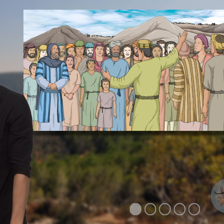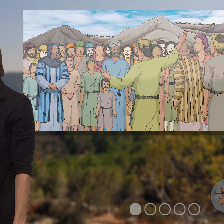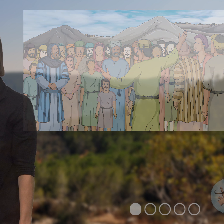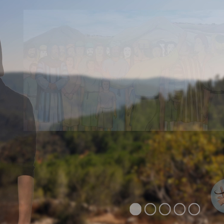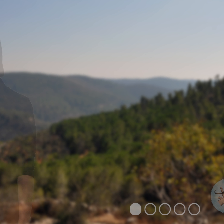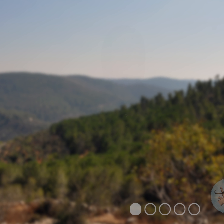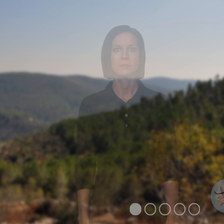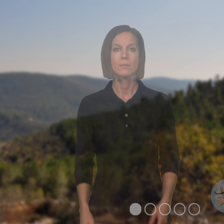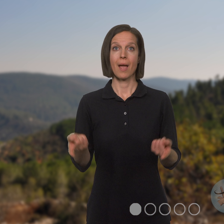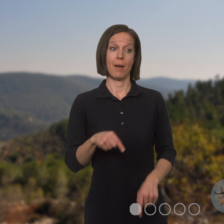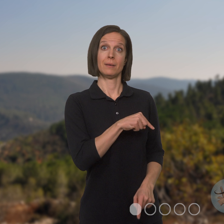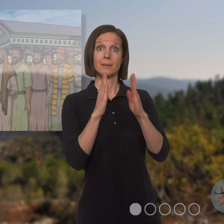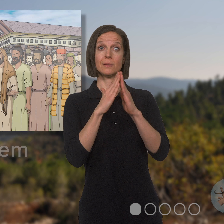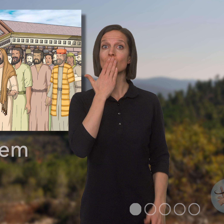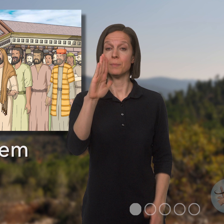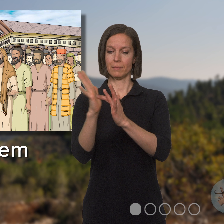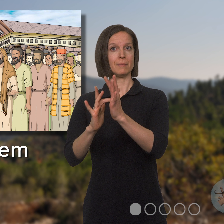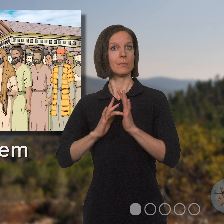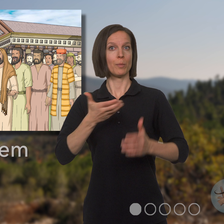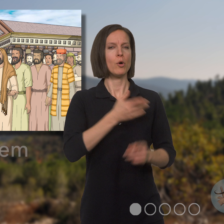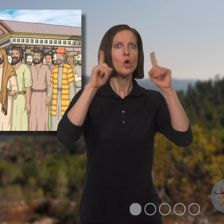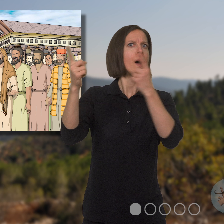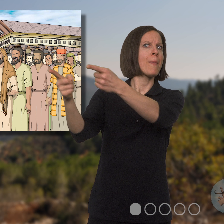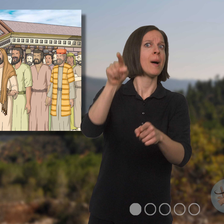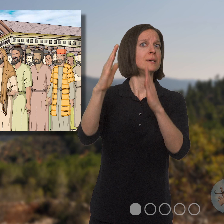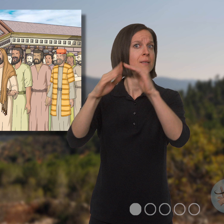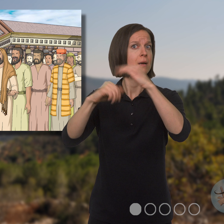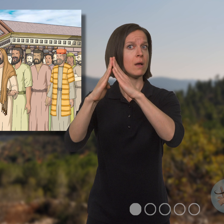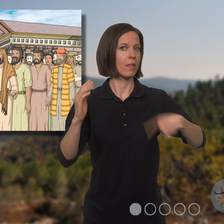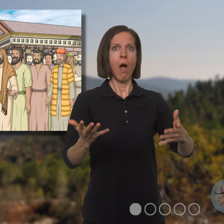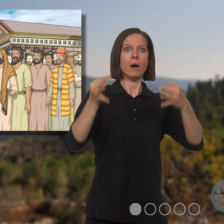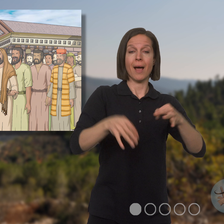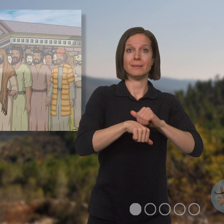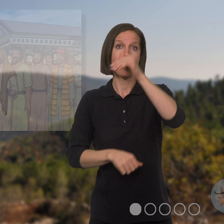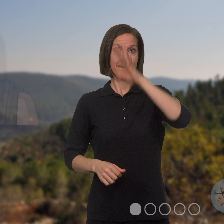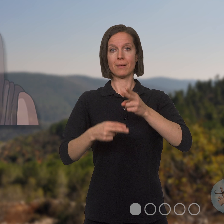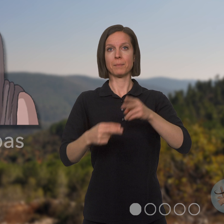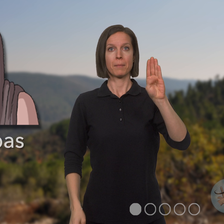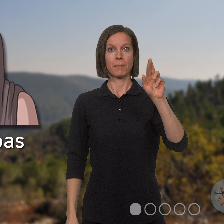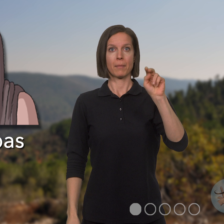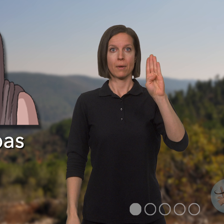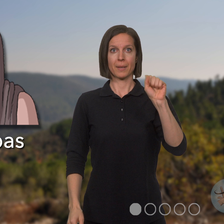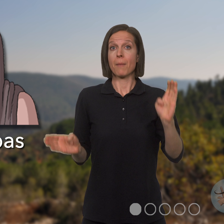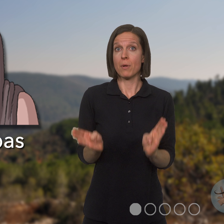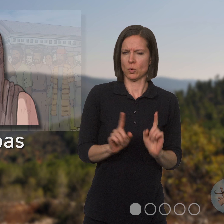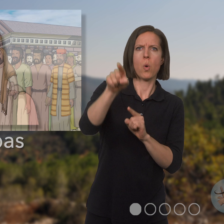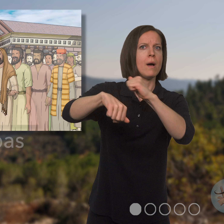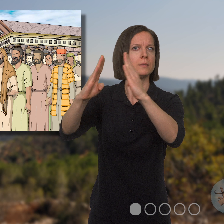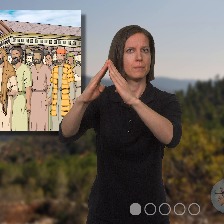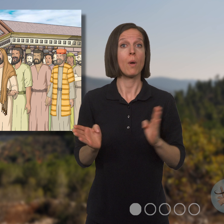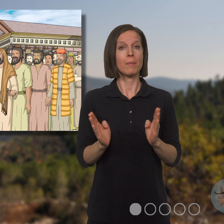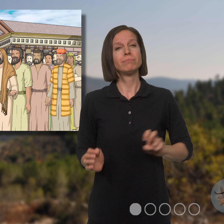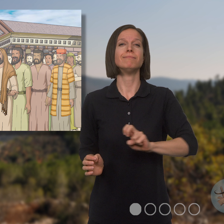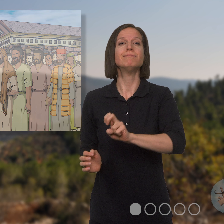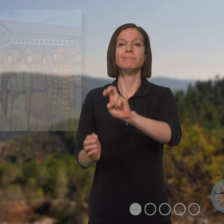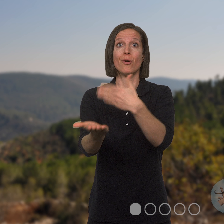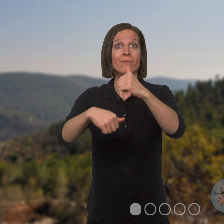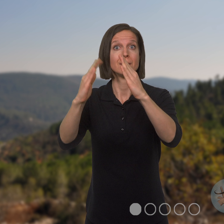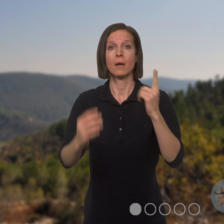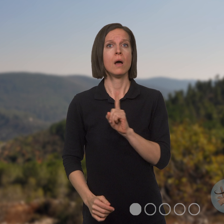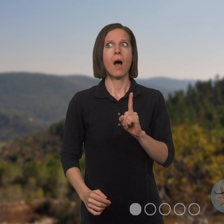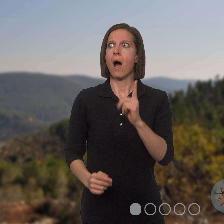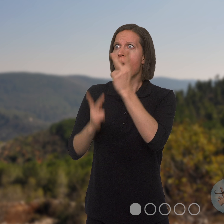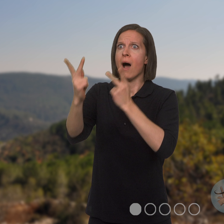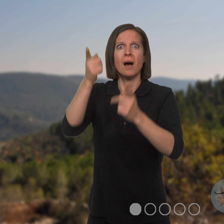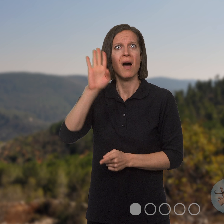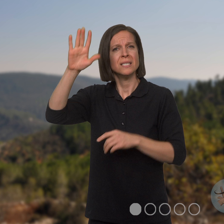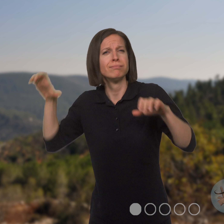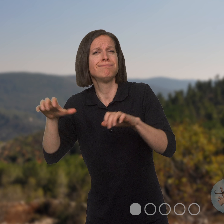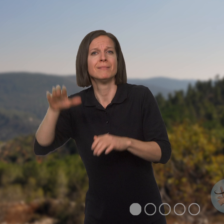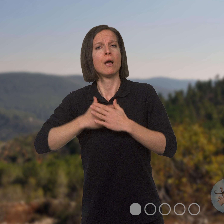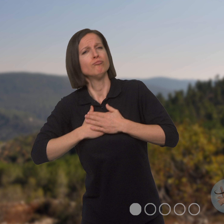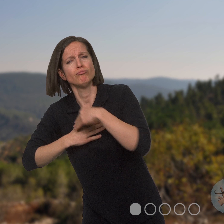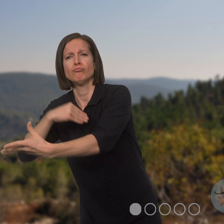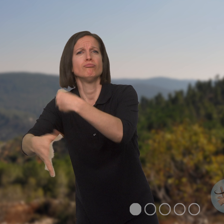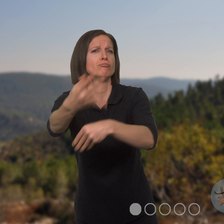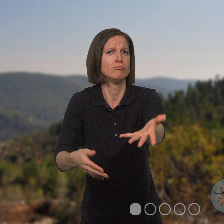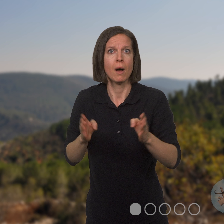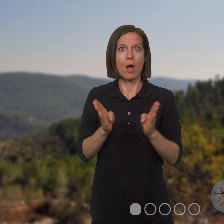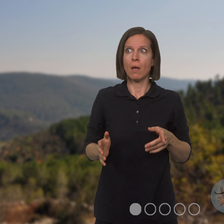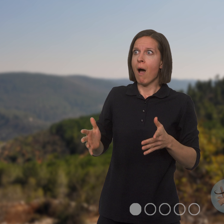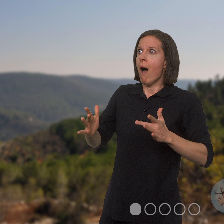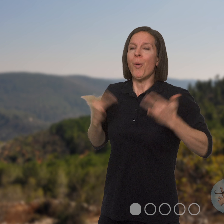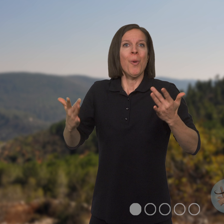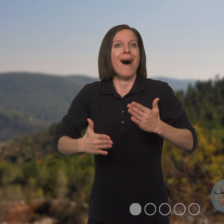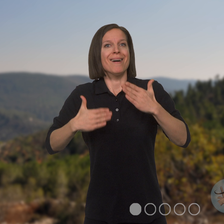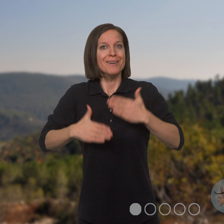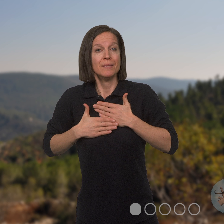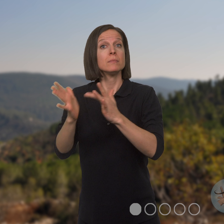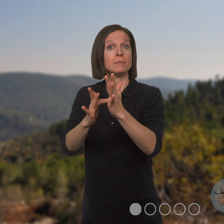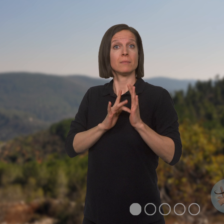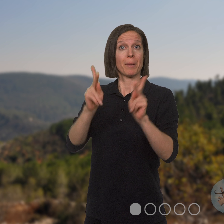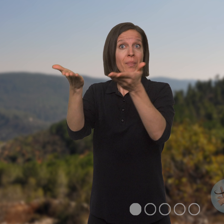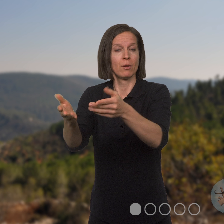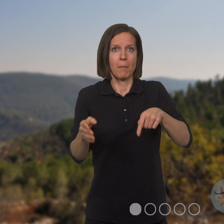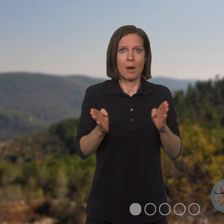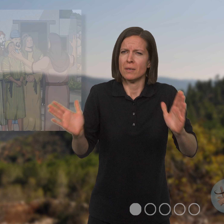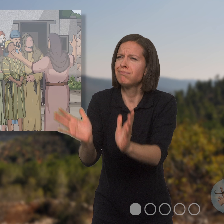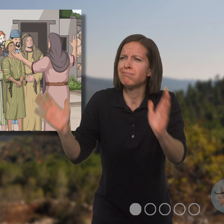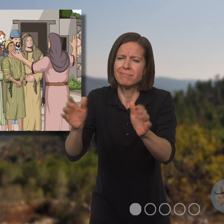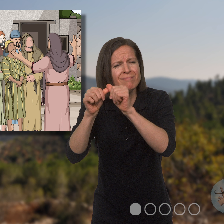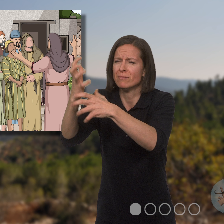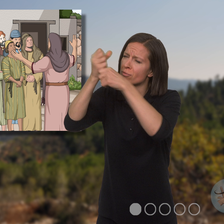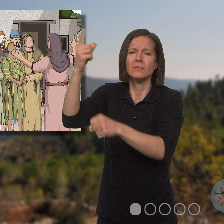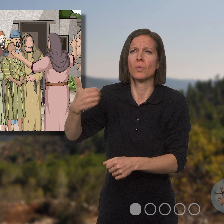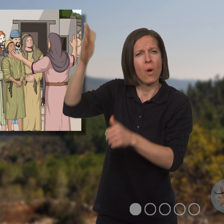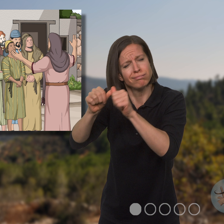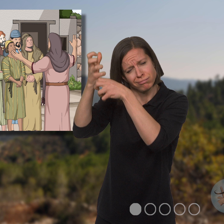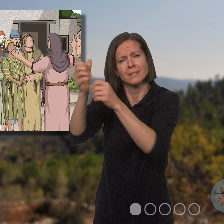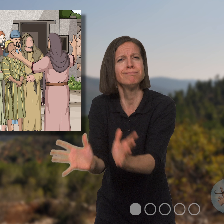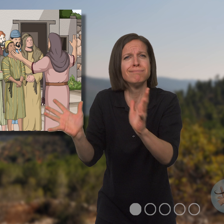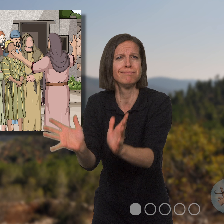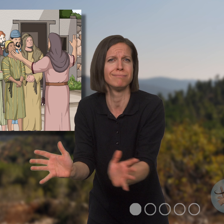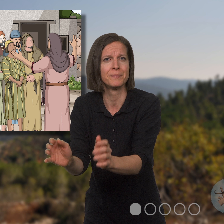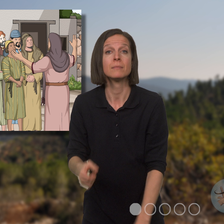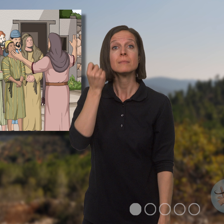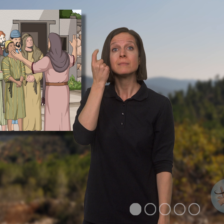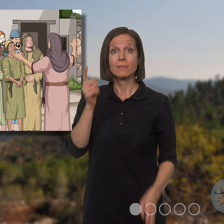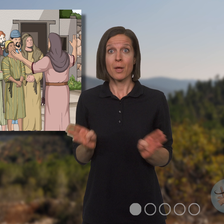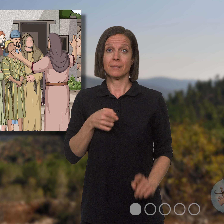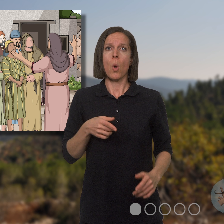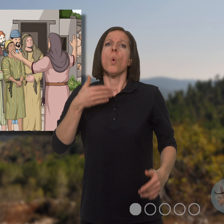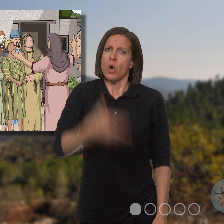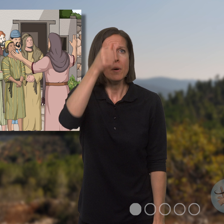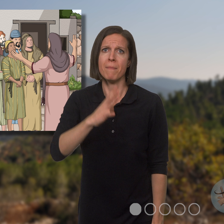When news of this reached the ears of the church in Jerusalem, they sent Barnabas to Antioch.